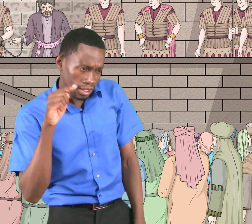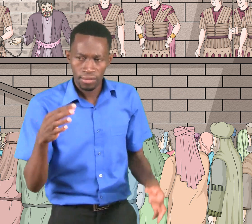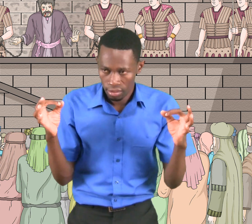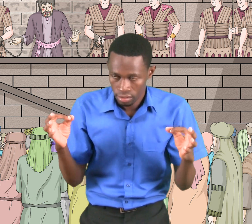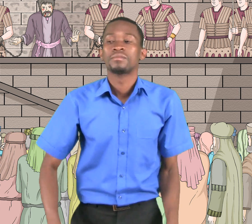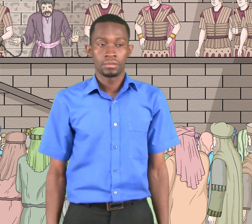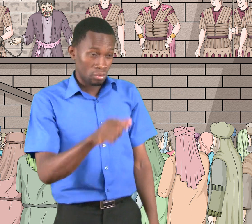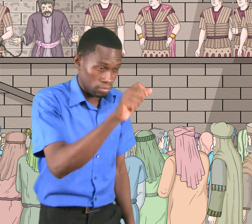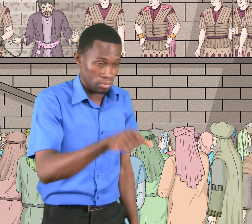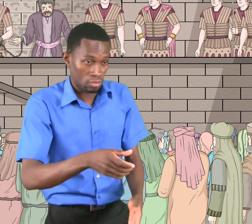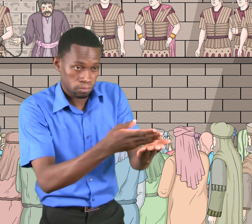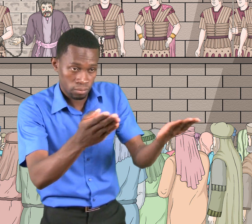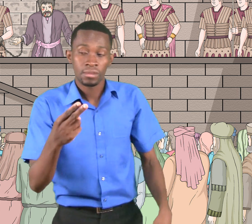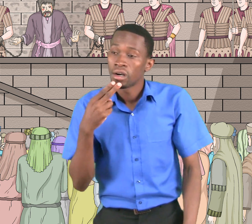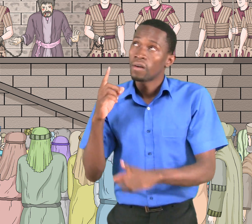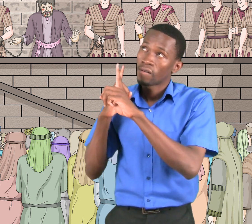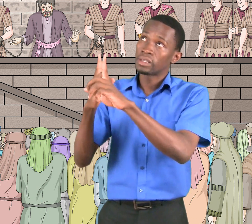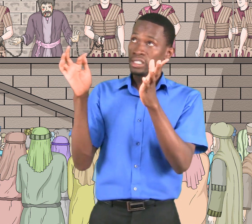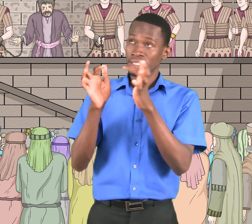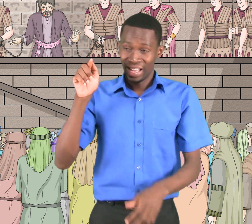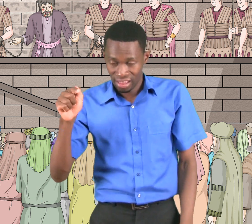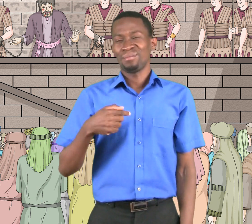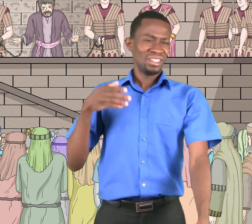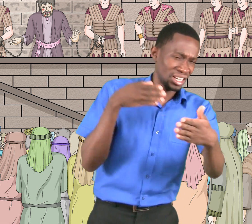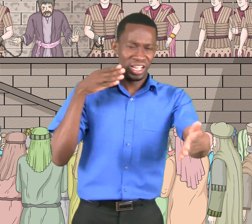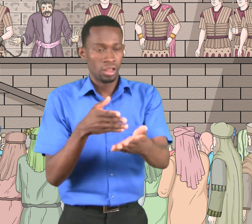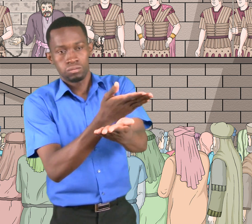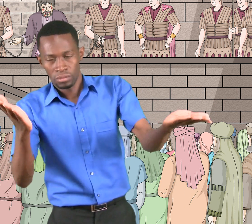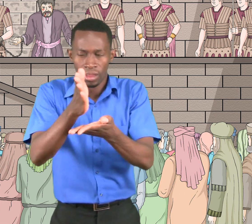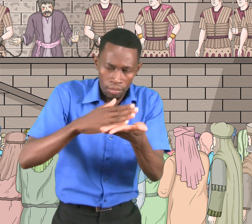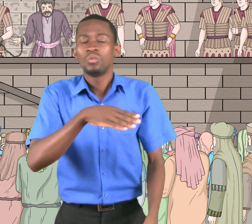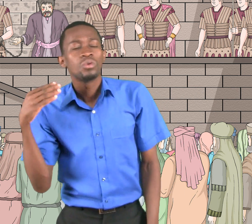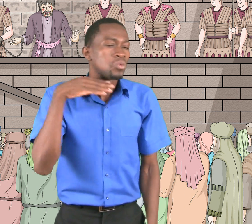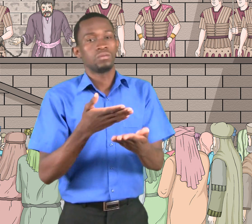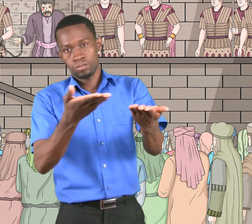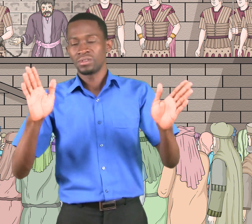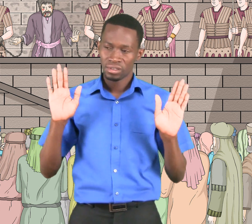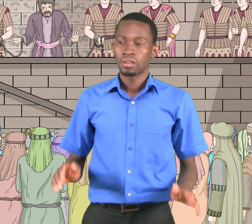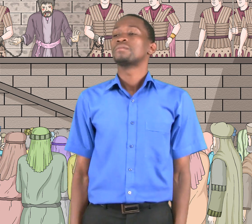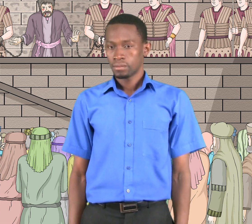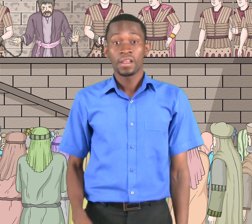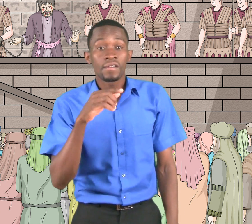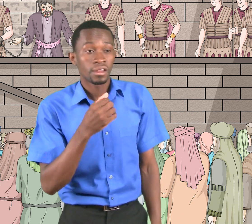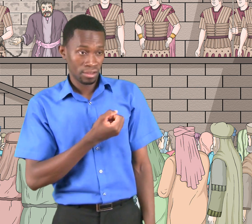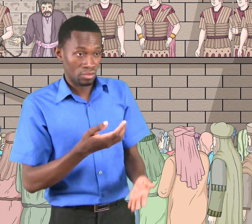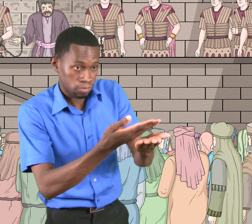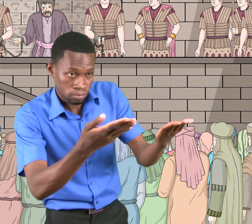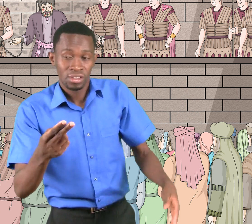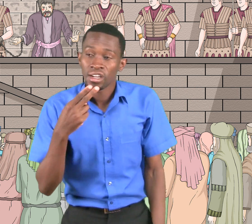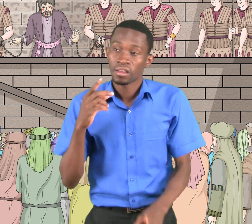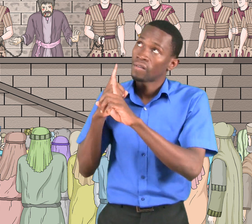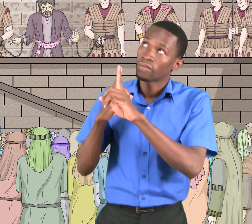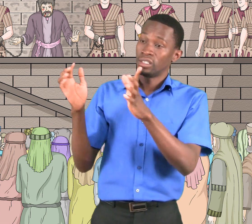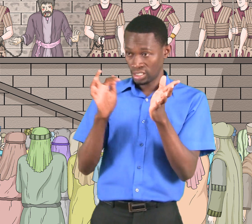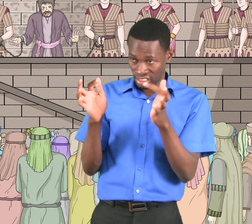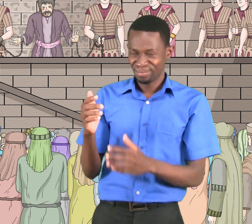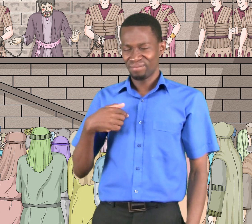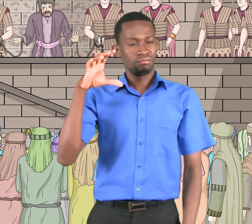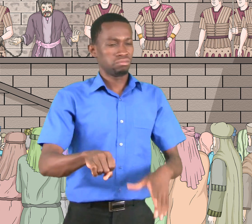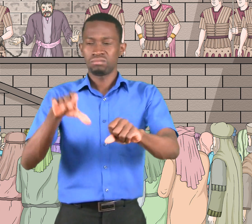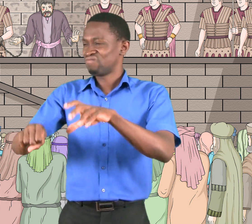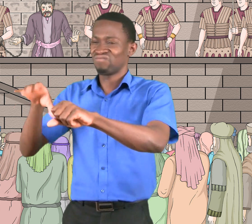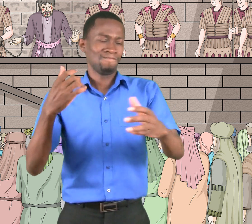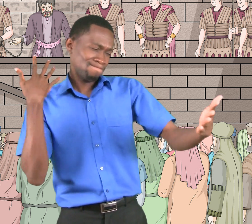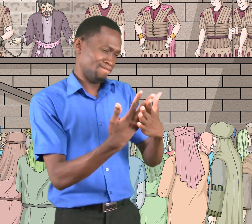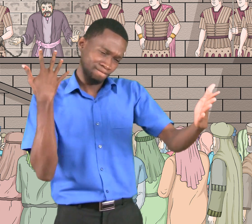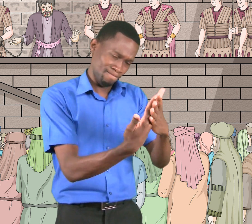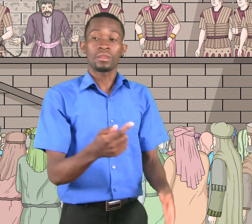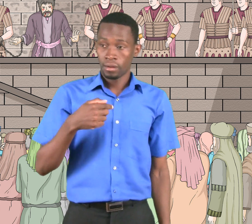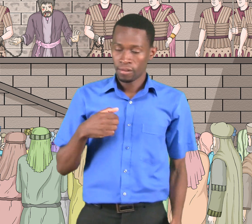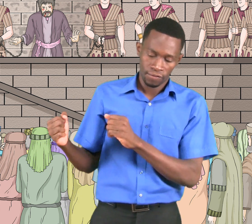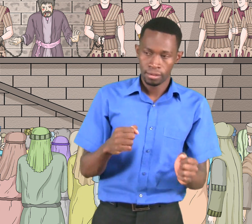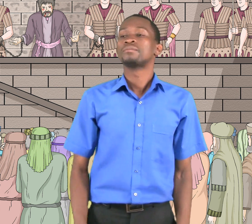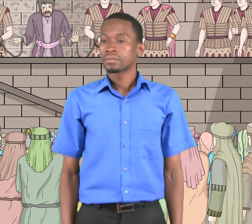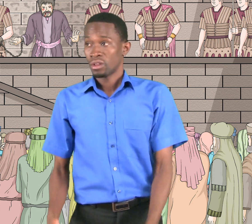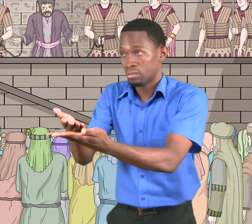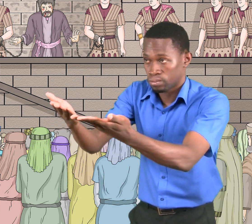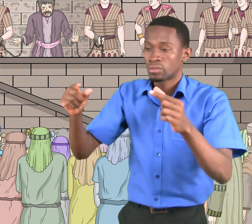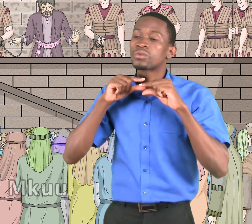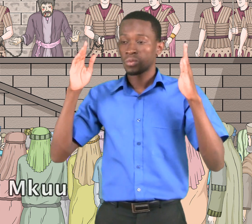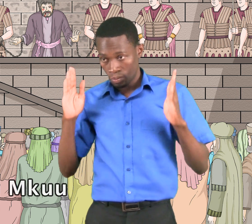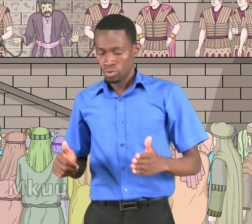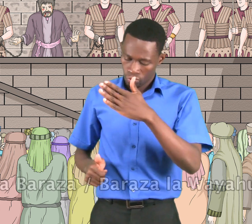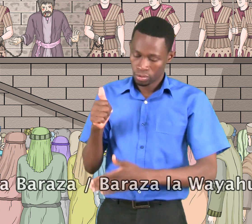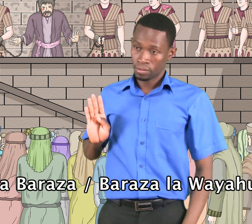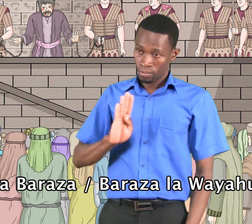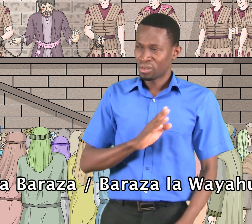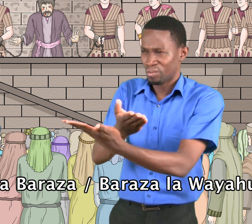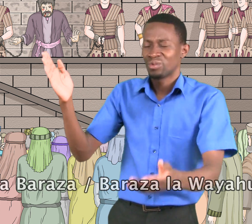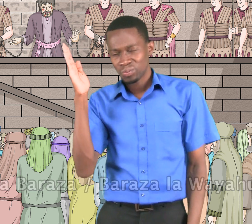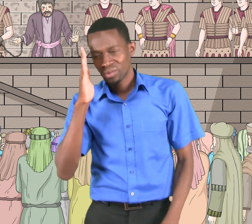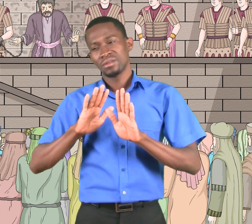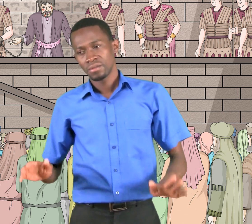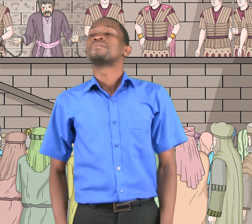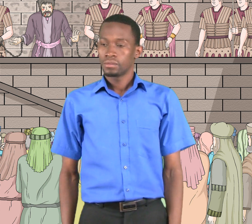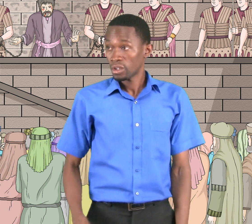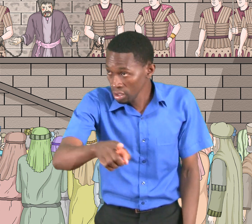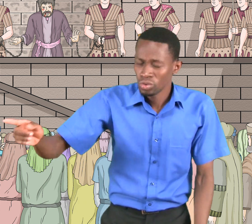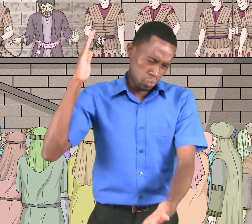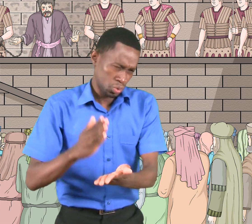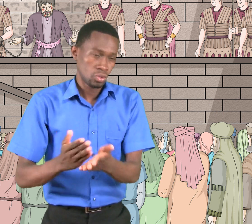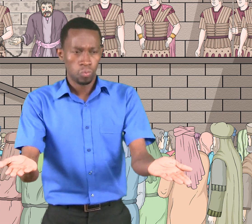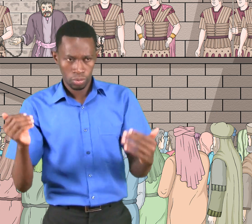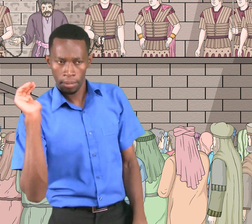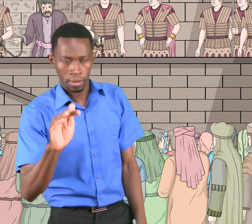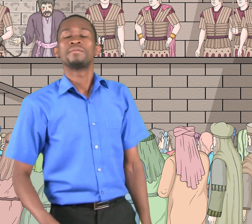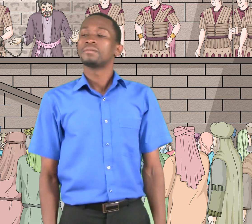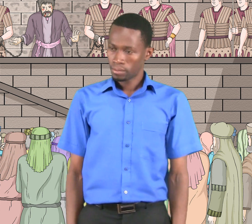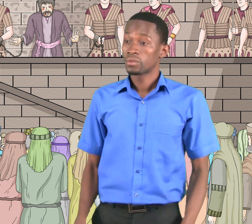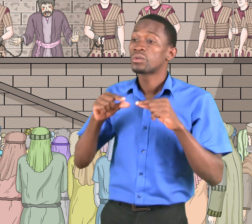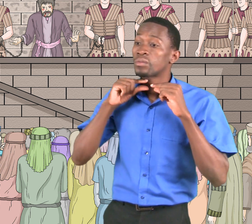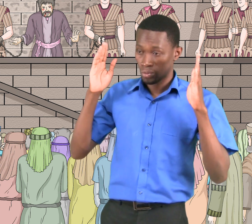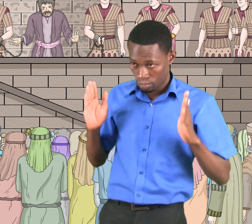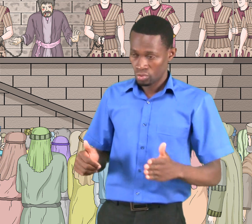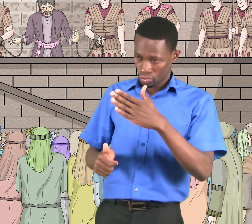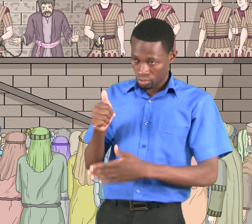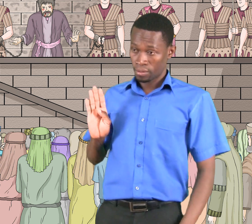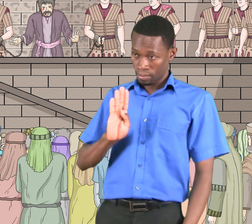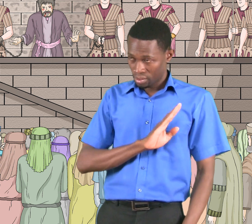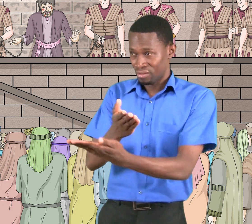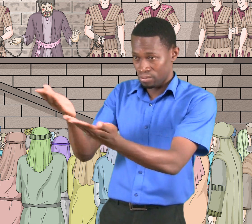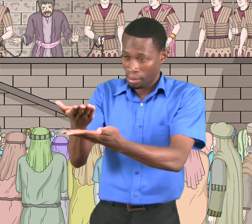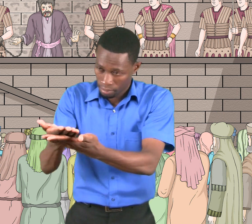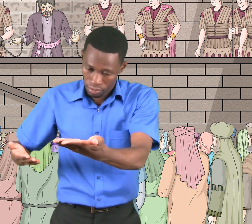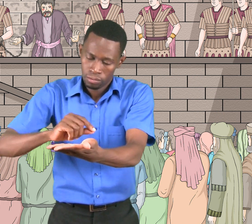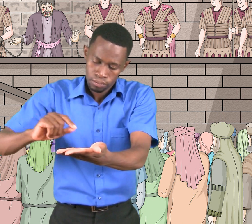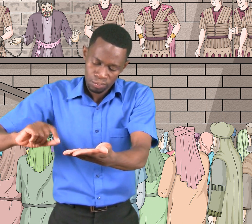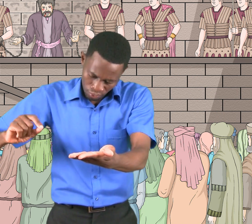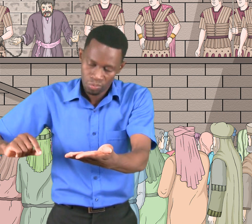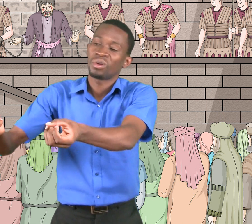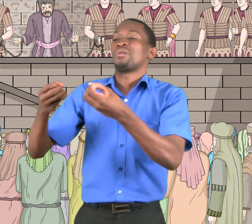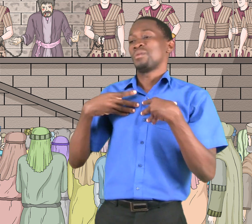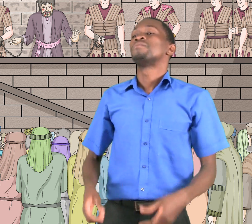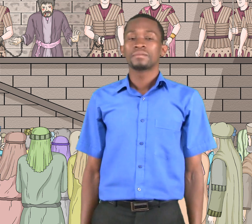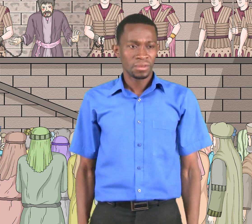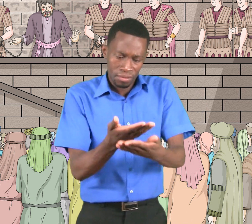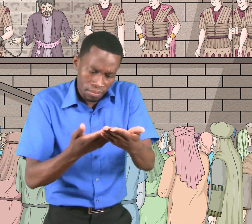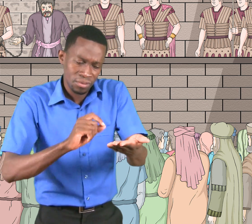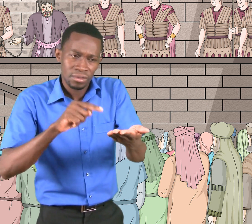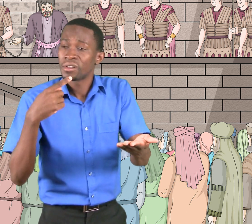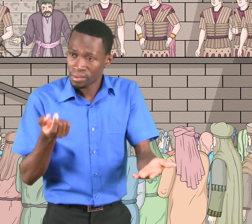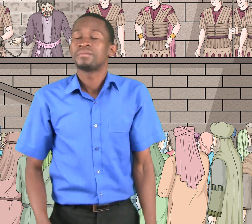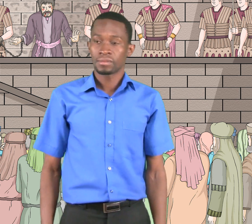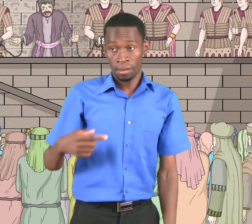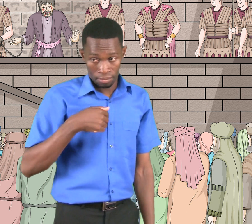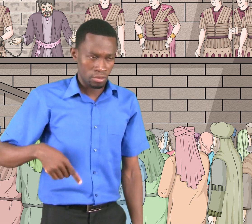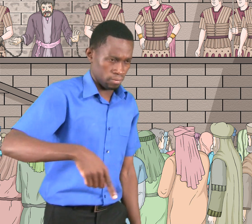I persecuted this Way even to the death, detaining both men and women and throwing them into prison, as the high priest and the whole Council can testify about me.